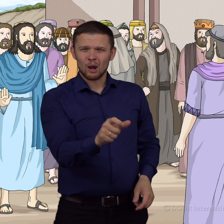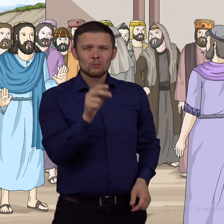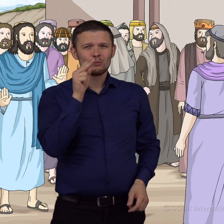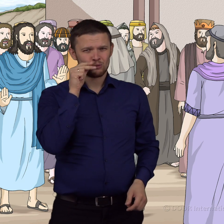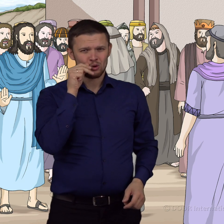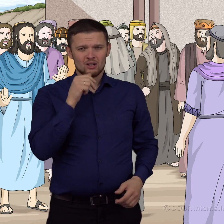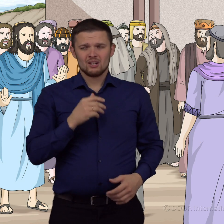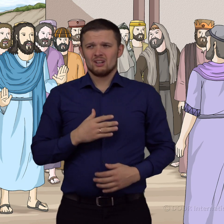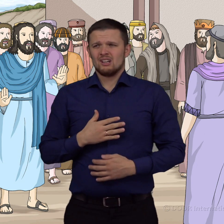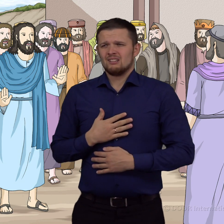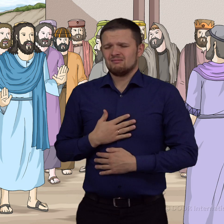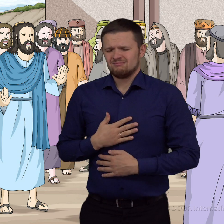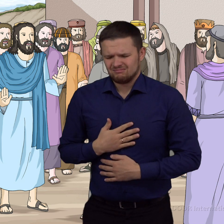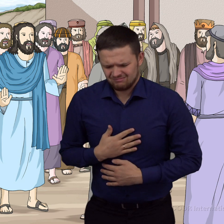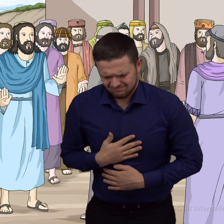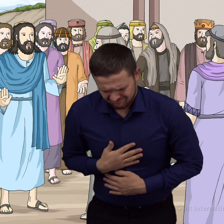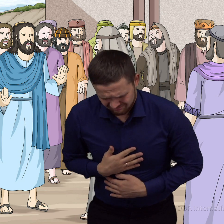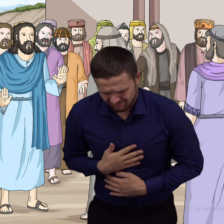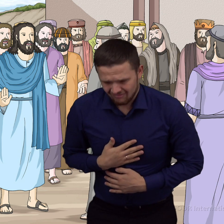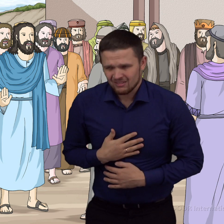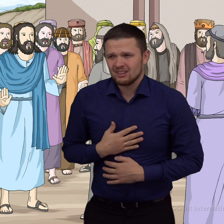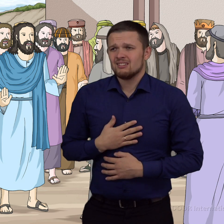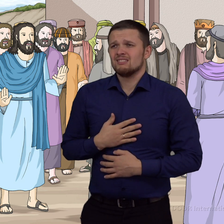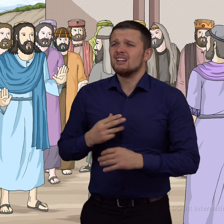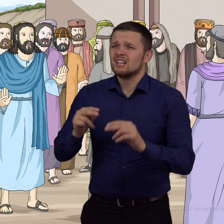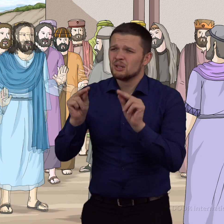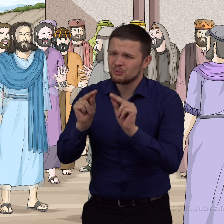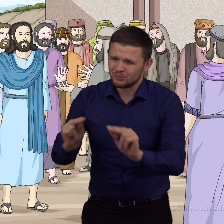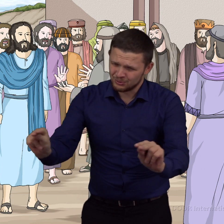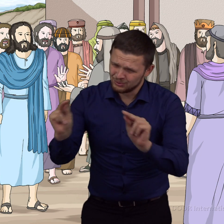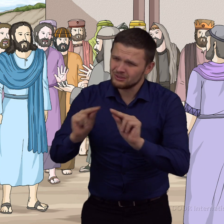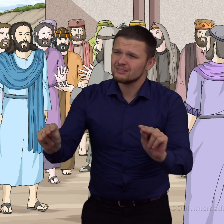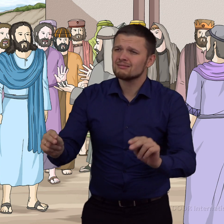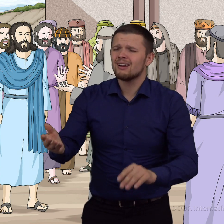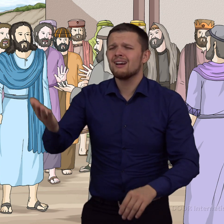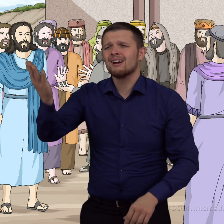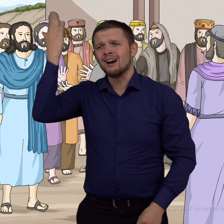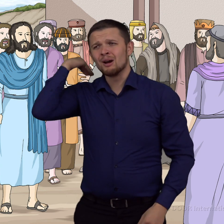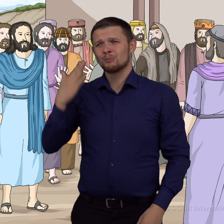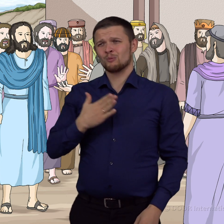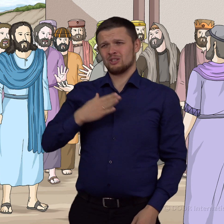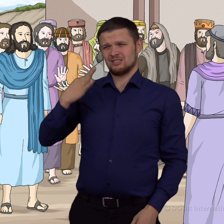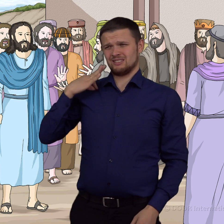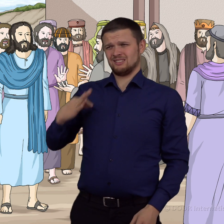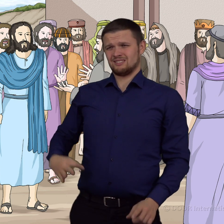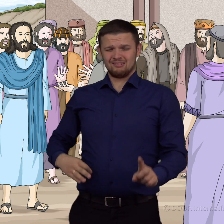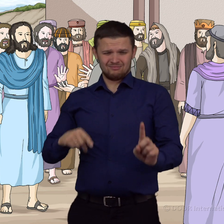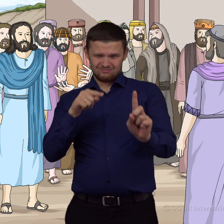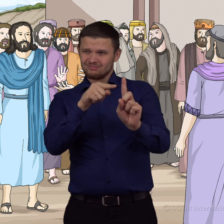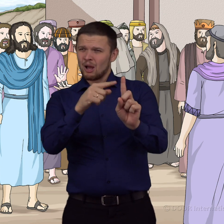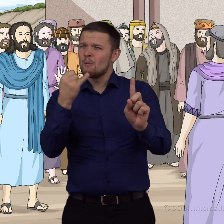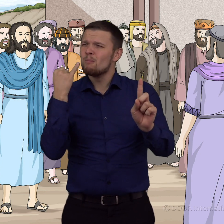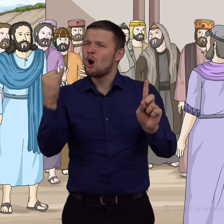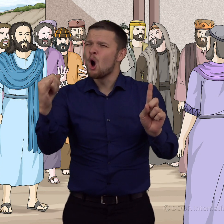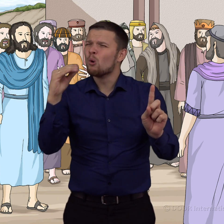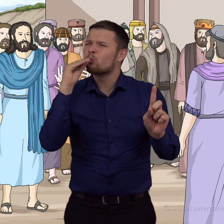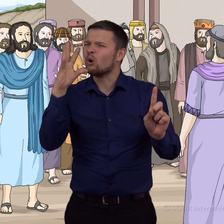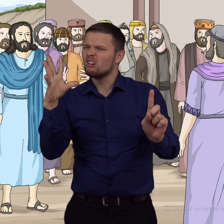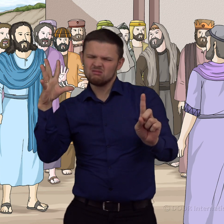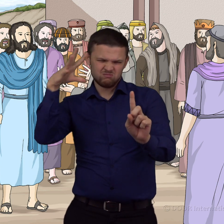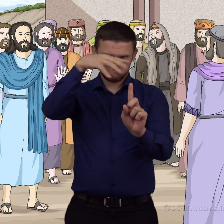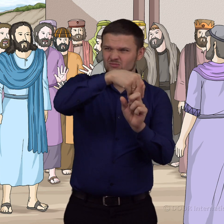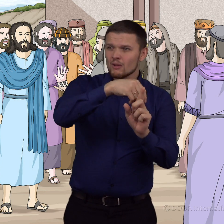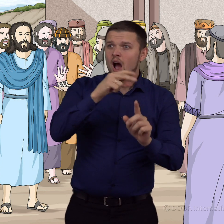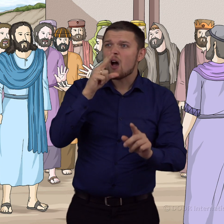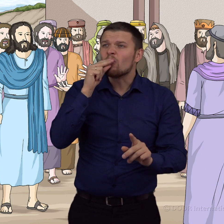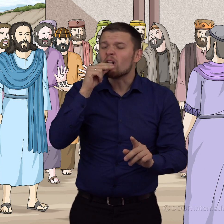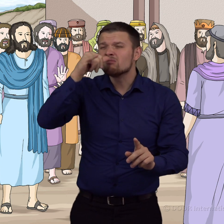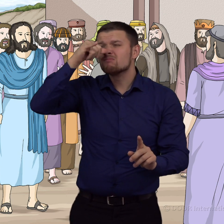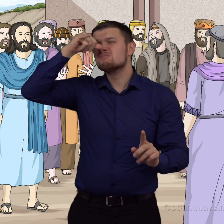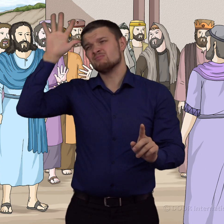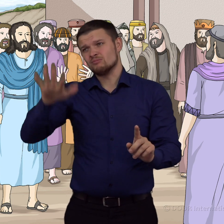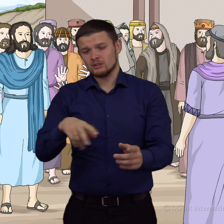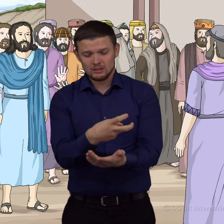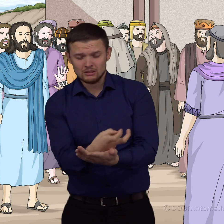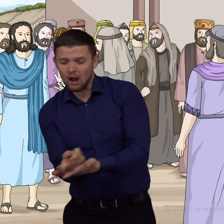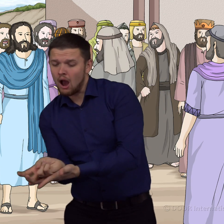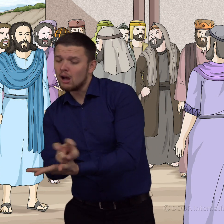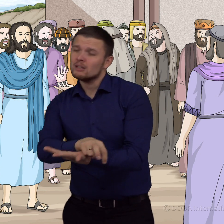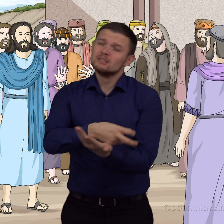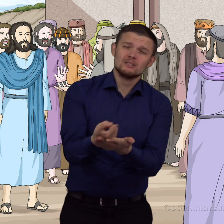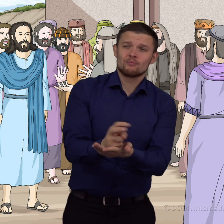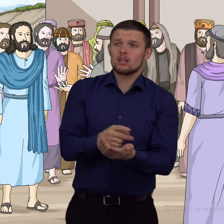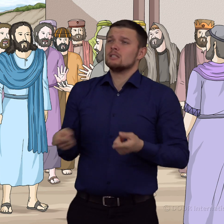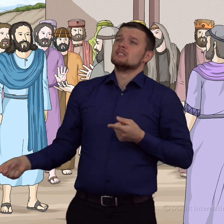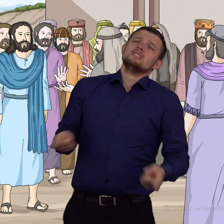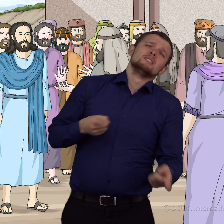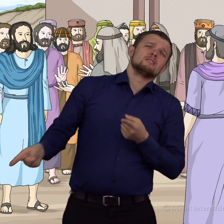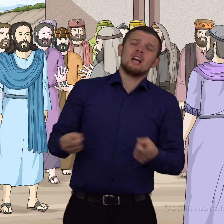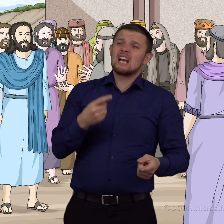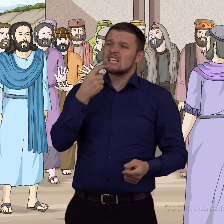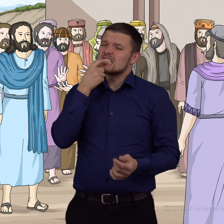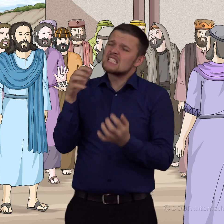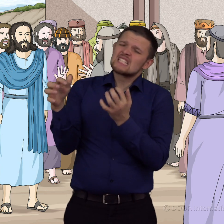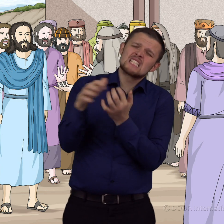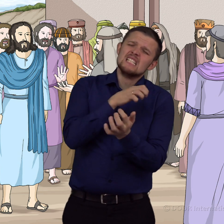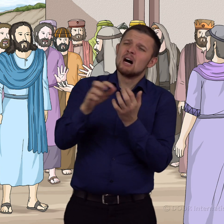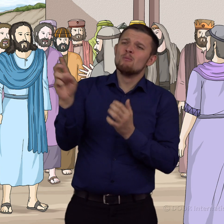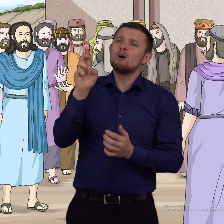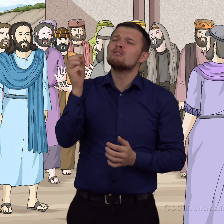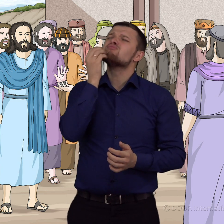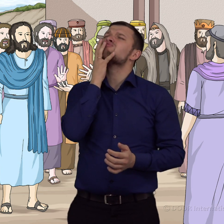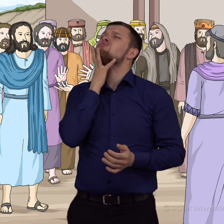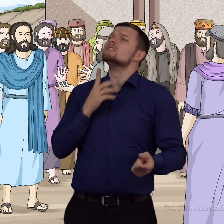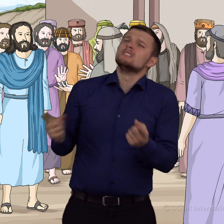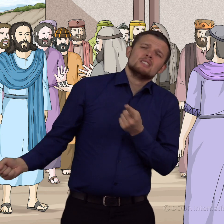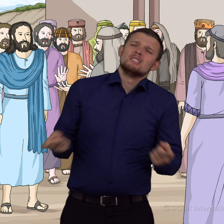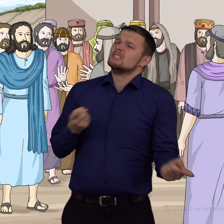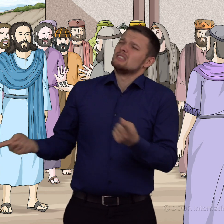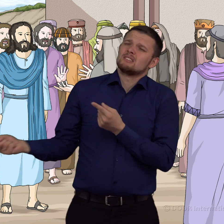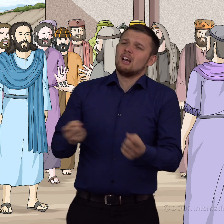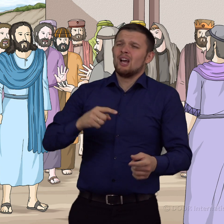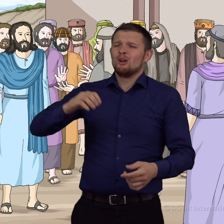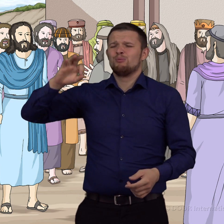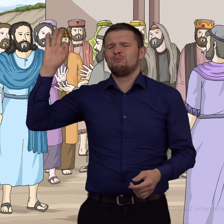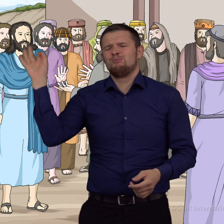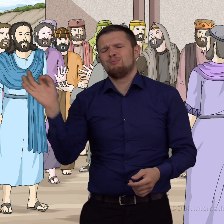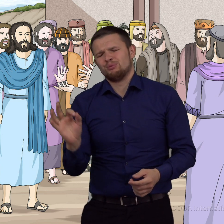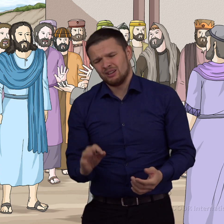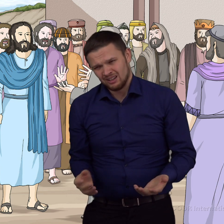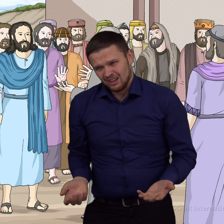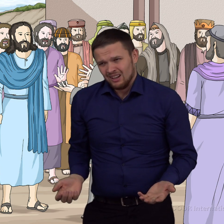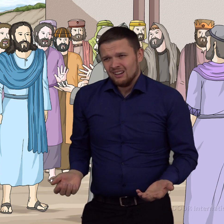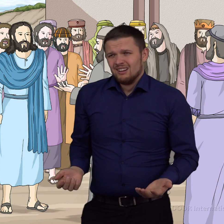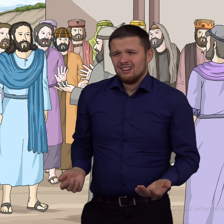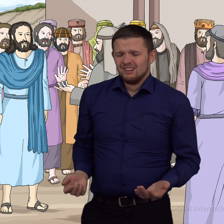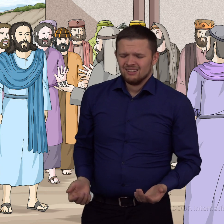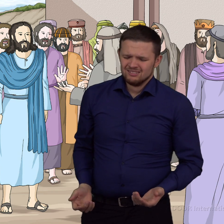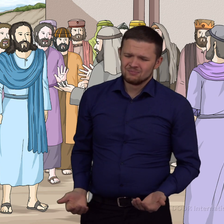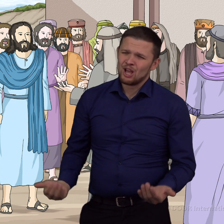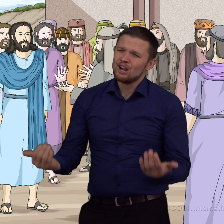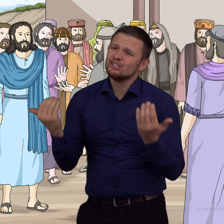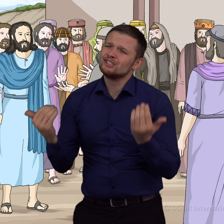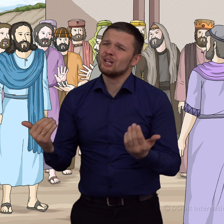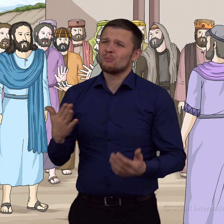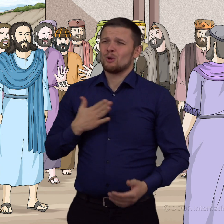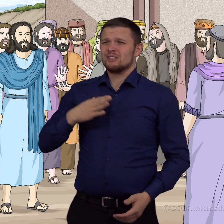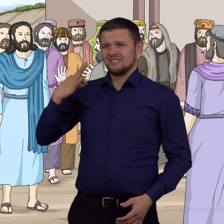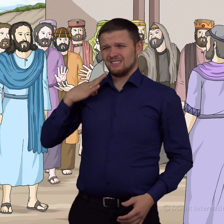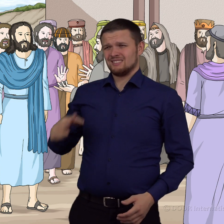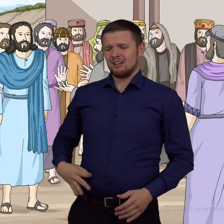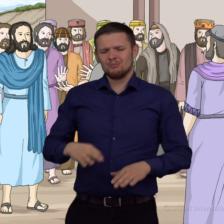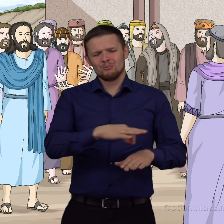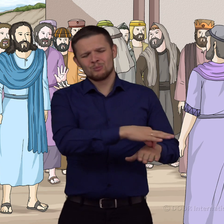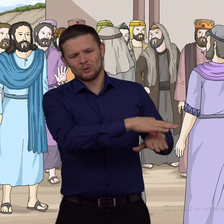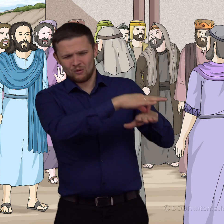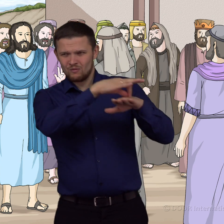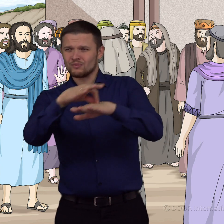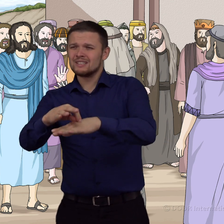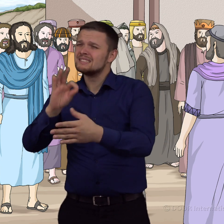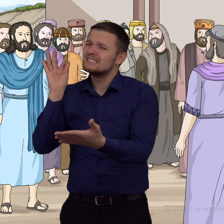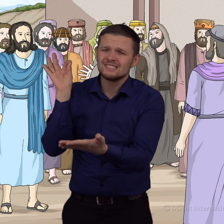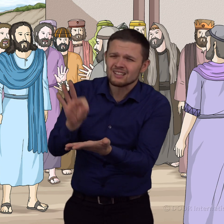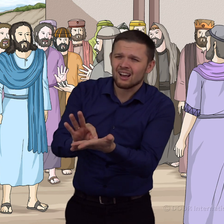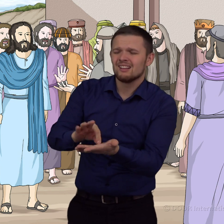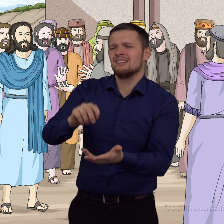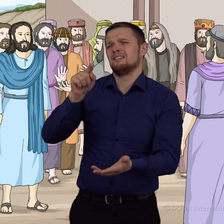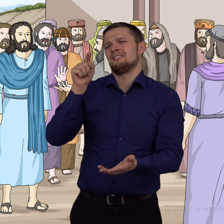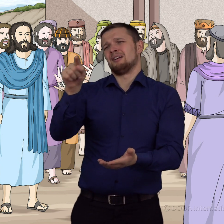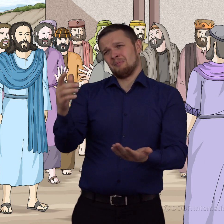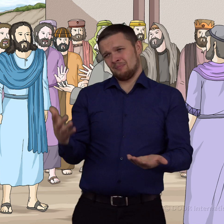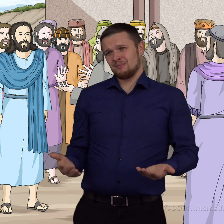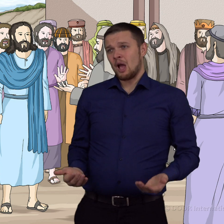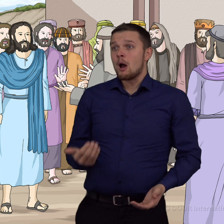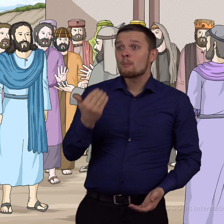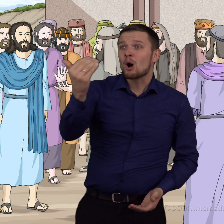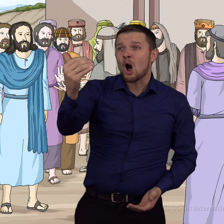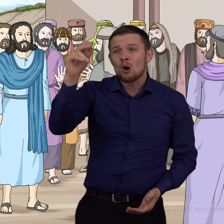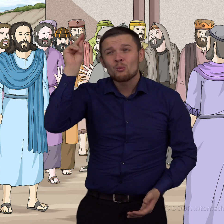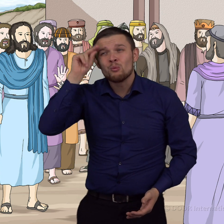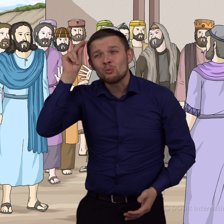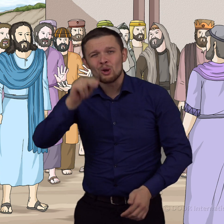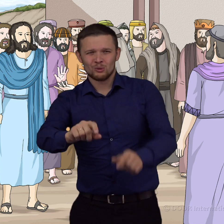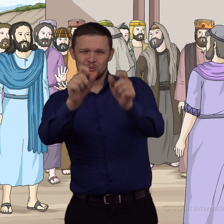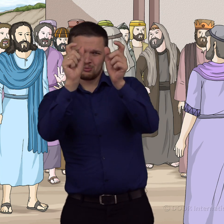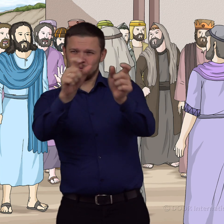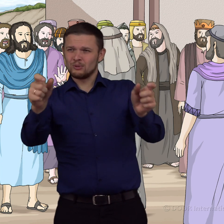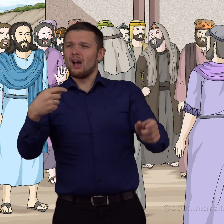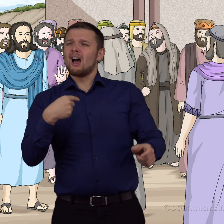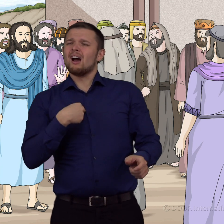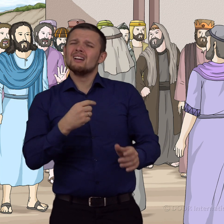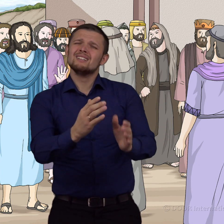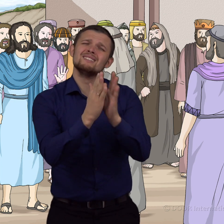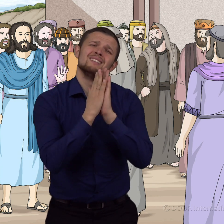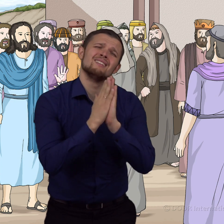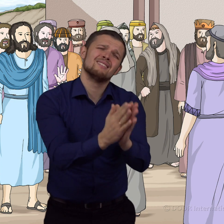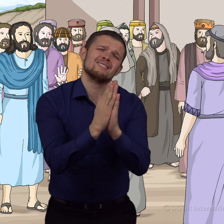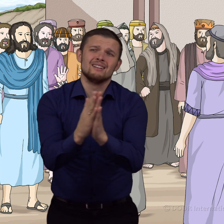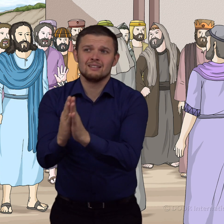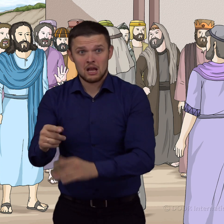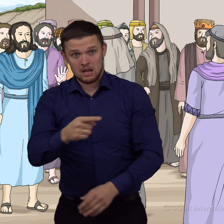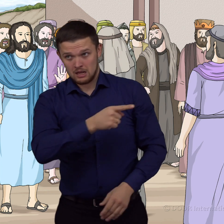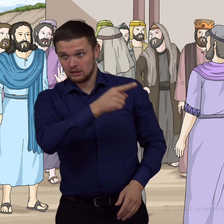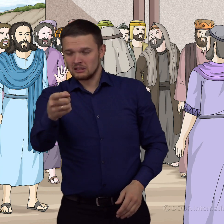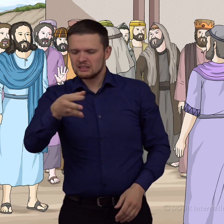Someone in the crowd replied, “Teacher, I brought You my son, who has a spirit that makes him mute. Whenever it seizes him, it throws him to the ground.